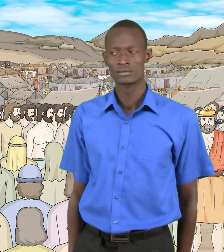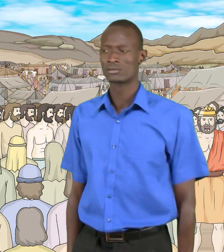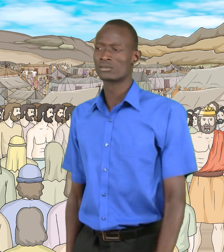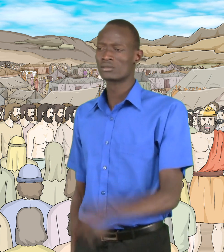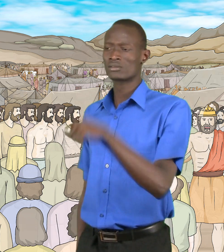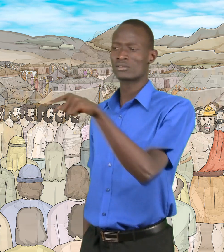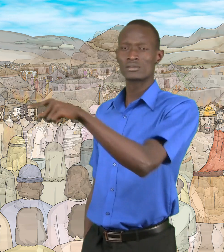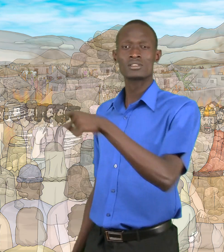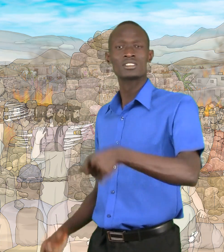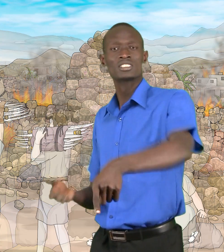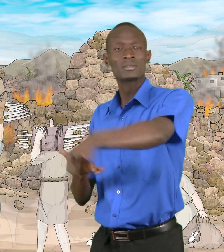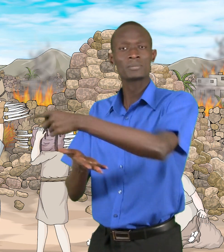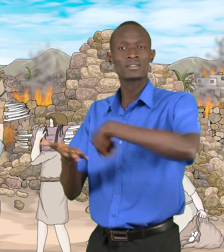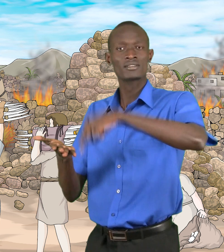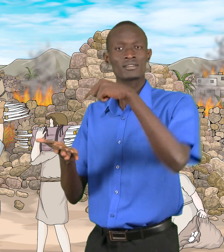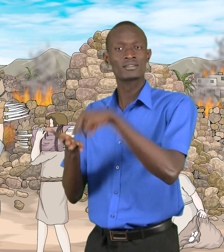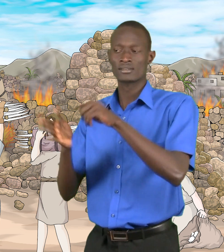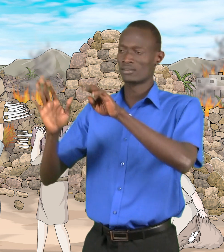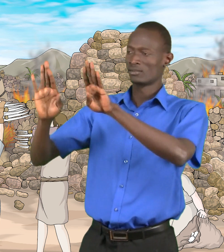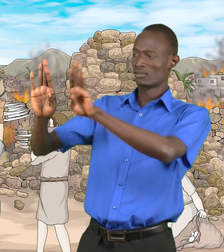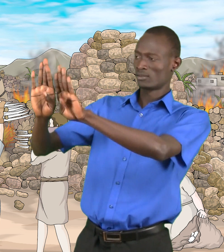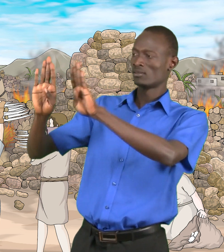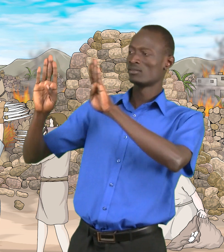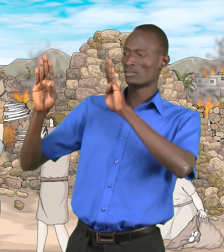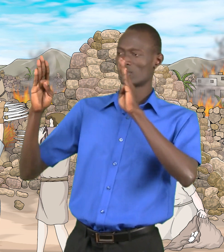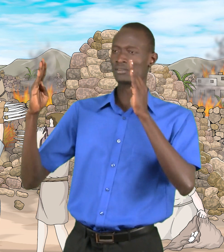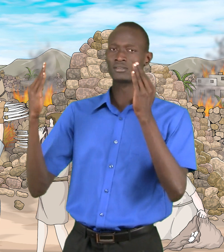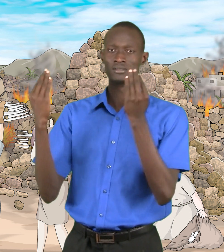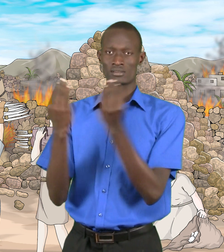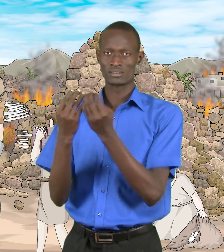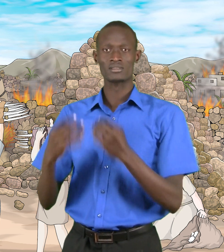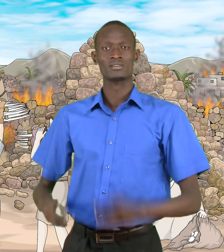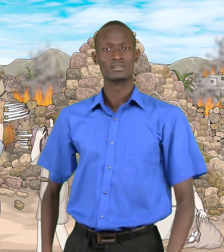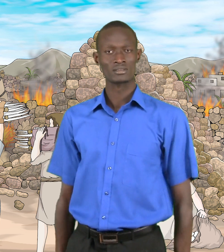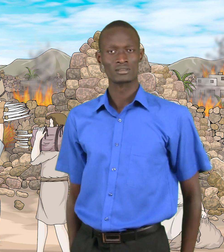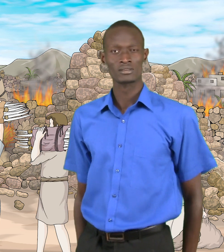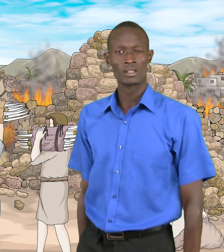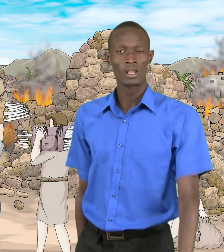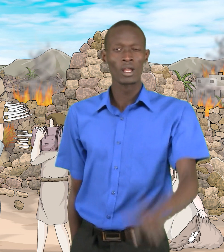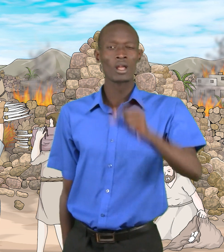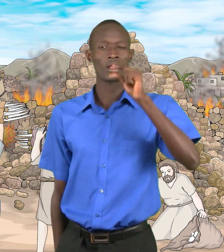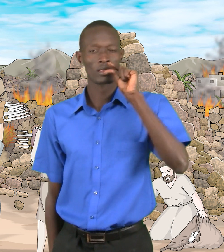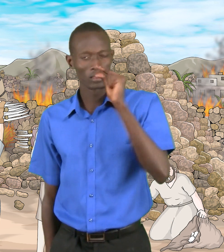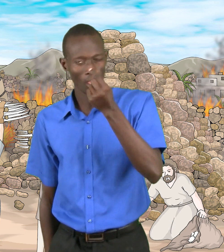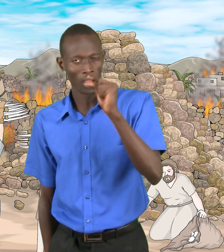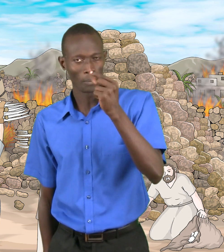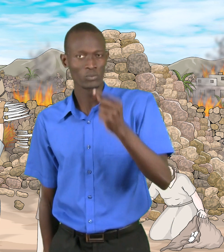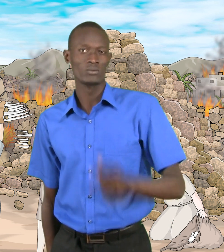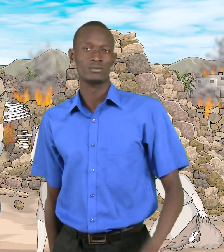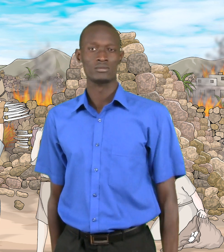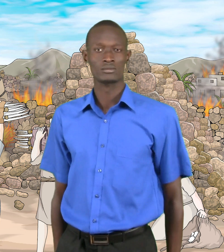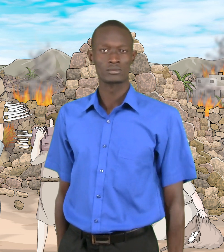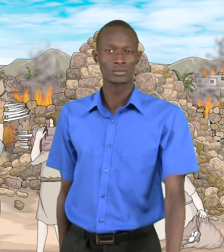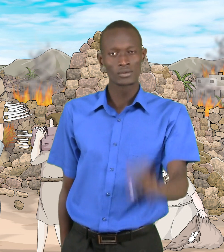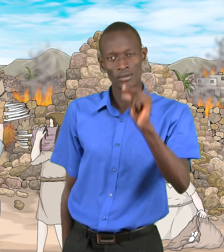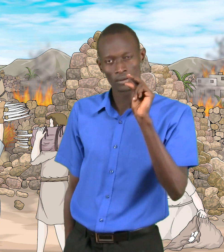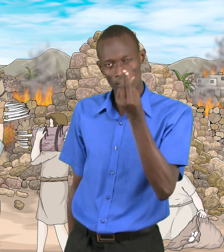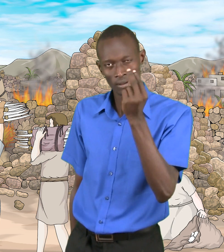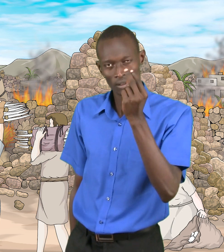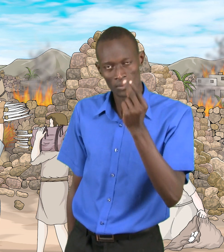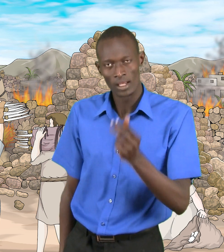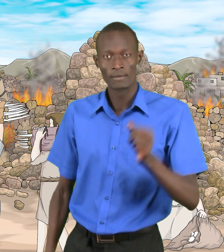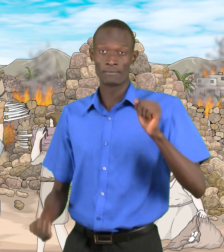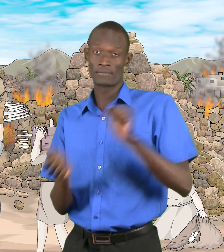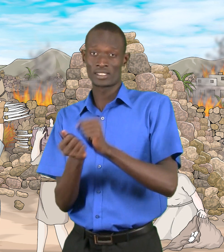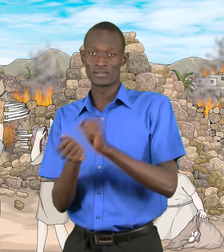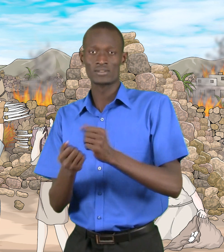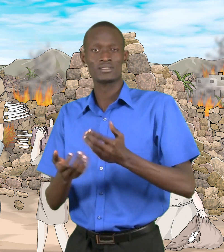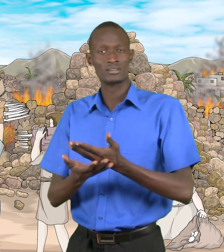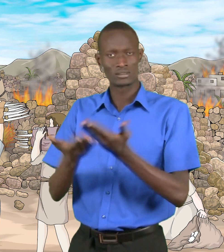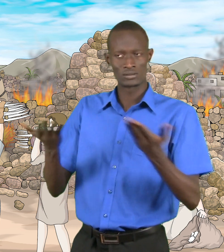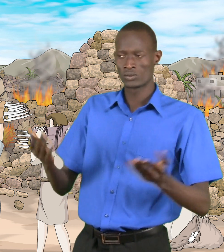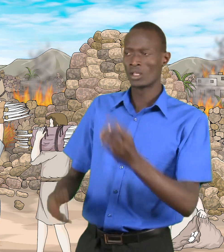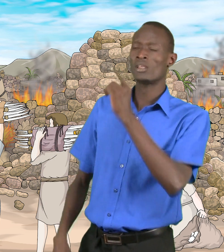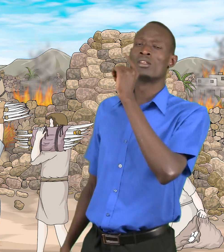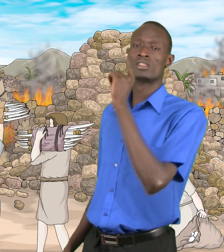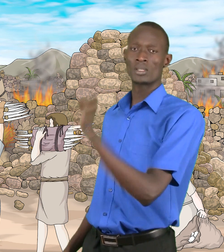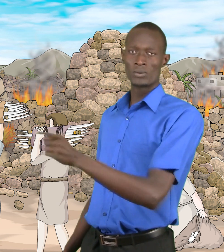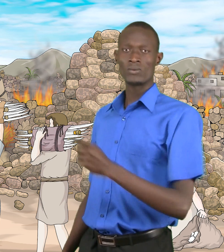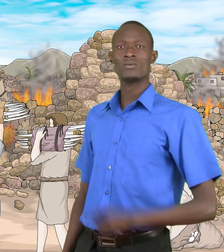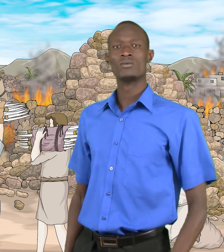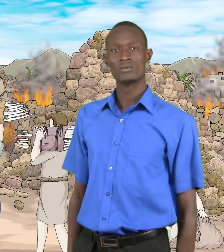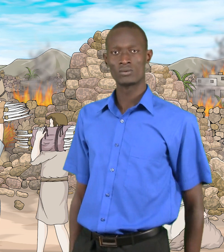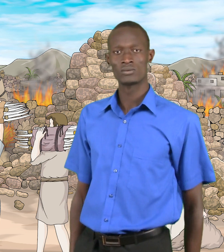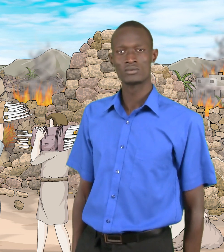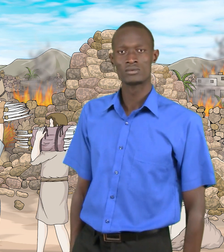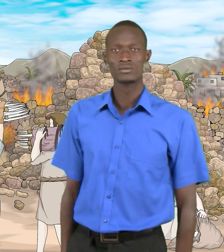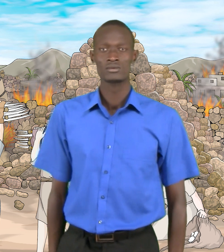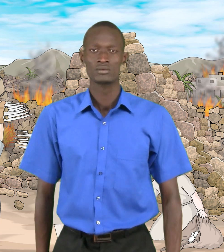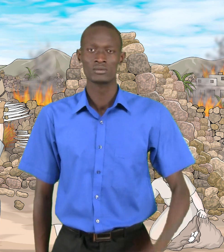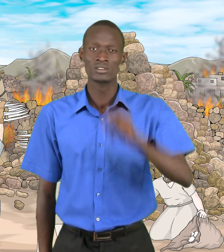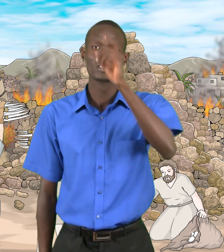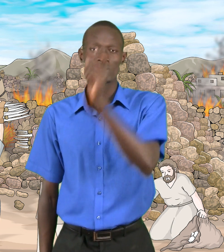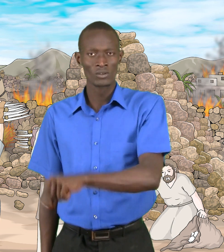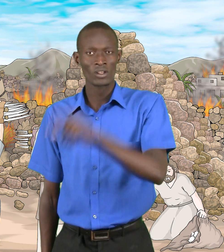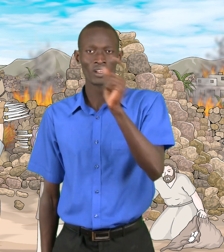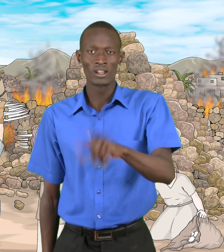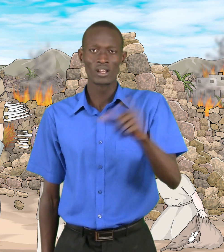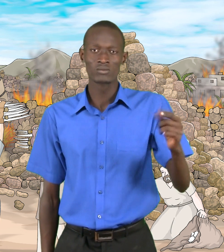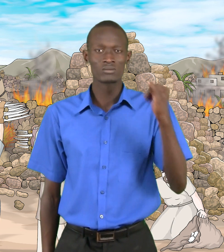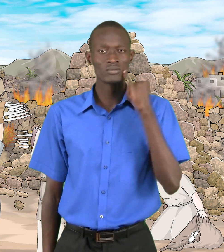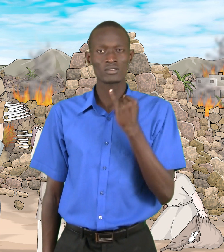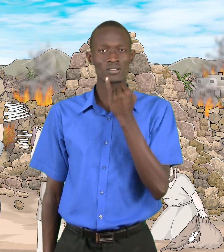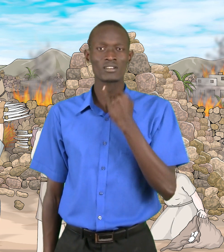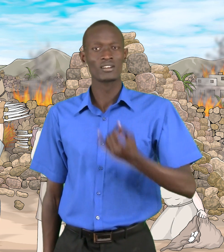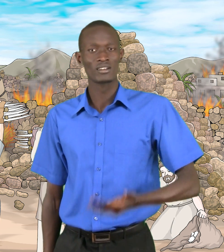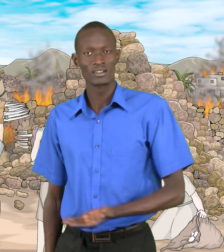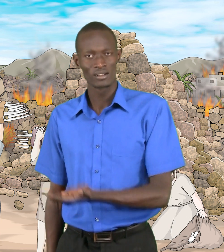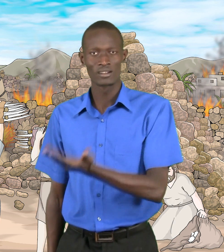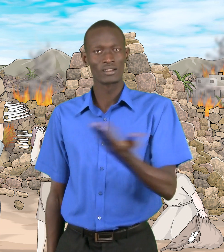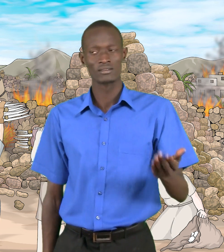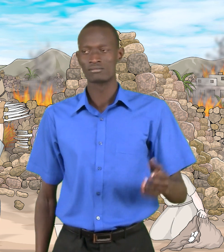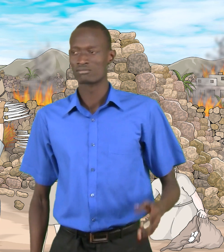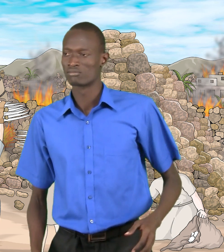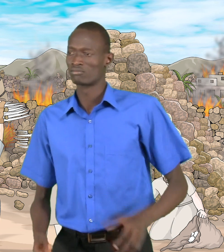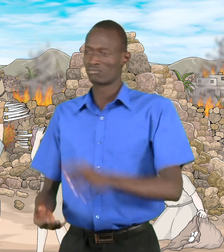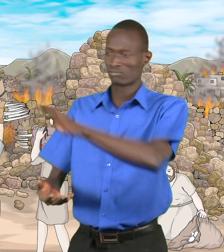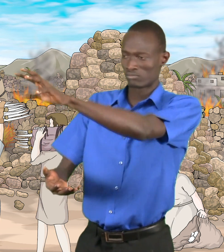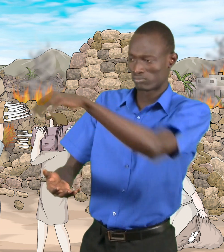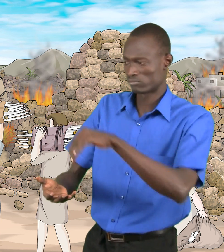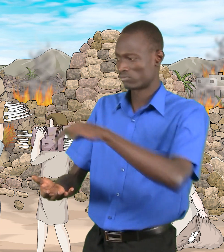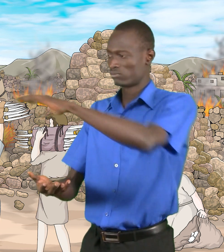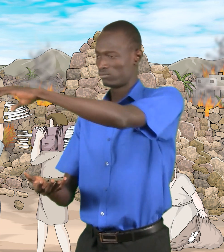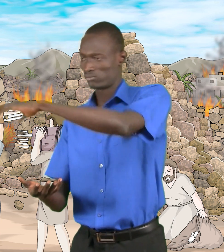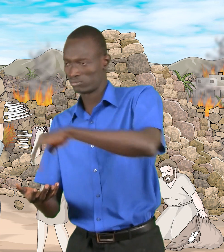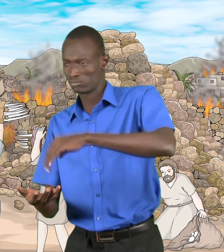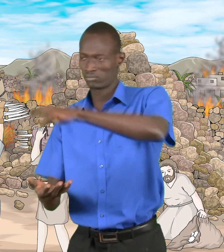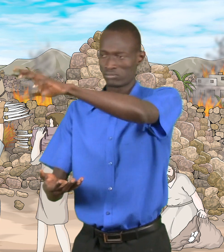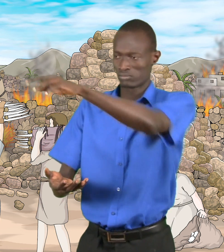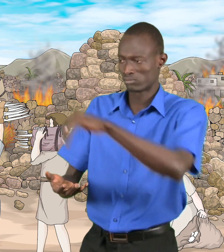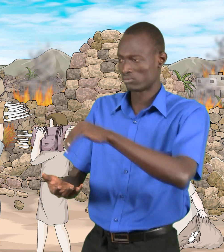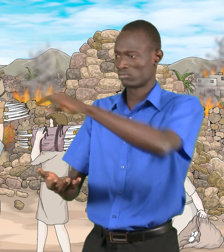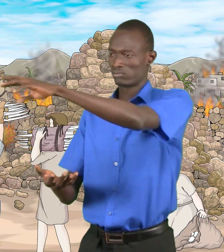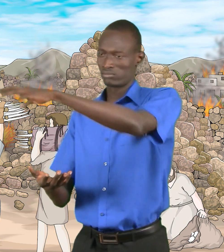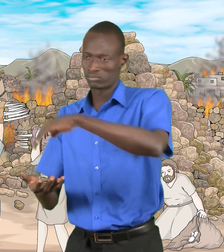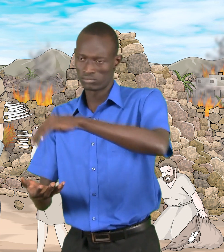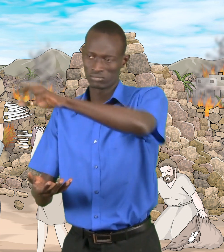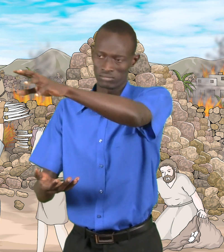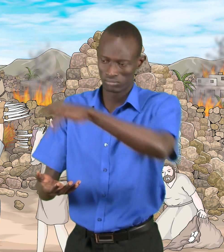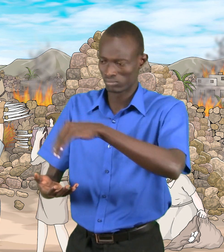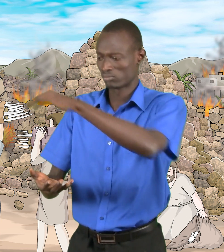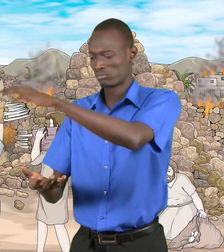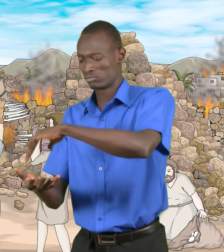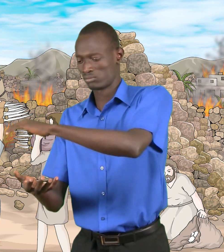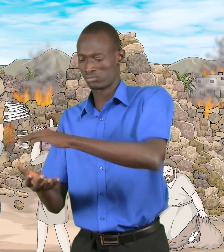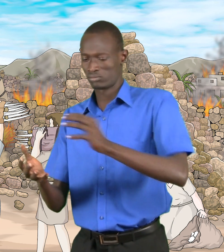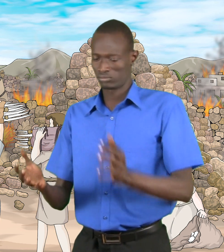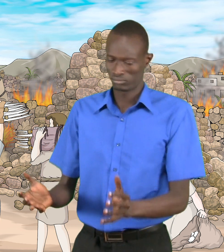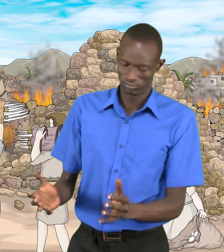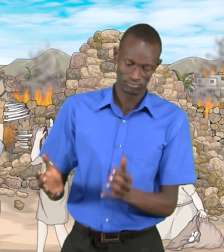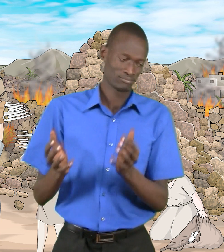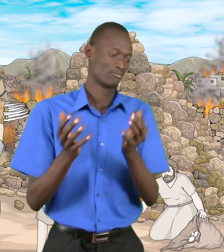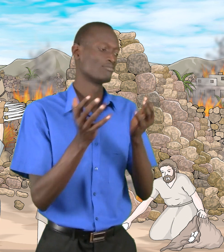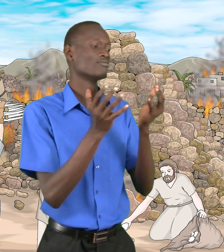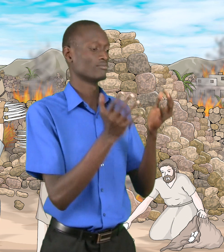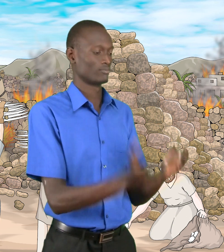However, they put the silver and gold and articles of bronze and iron into the treasury of the LORD’s house. And Joshua spared Rahab the prostitute, with her father’s household and all who belonged to her, because she hid the men Joshua had sent to spy out Jericho. So she has lived among the Israelites to this day.